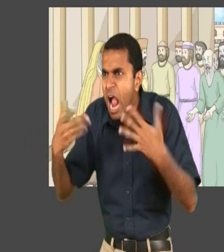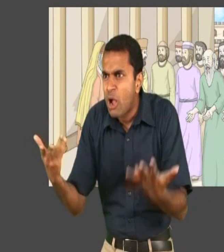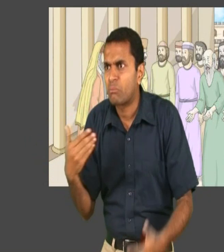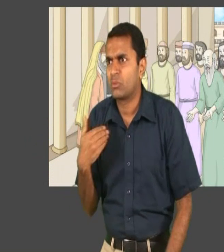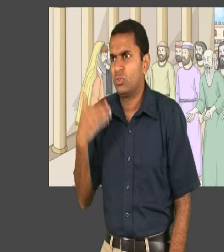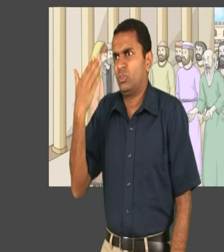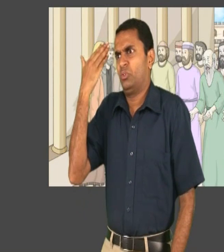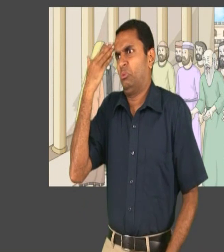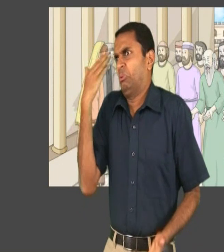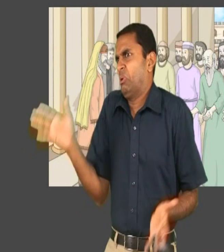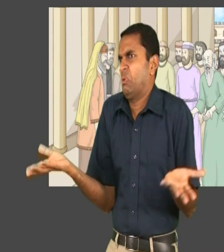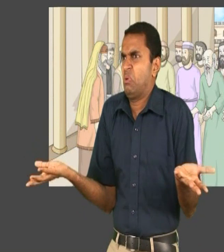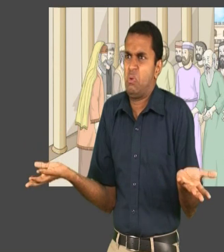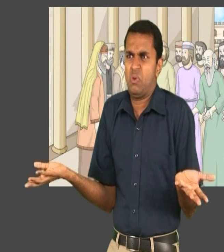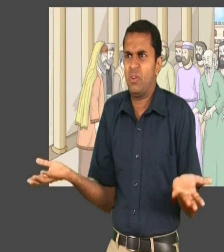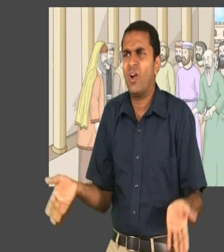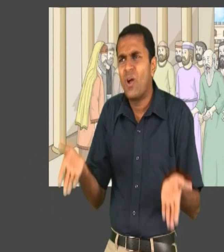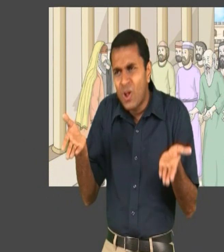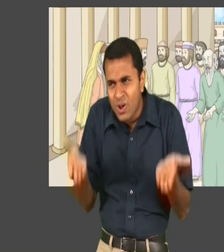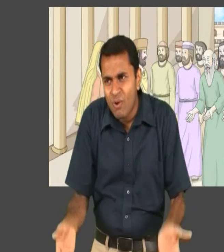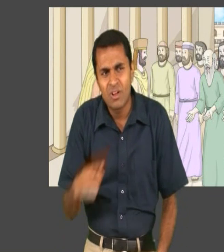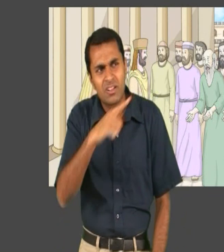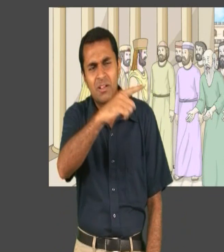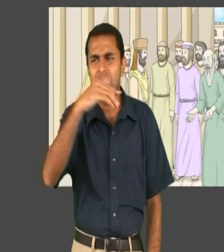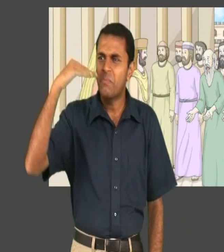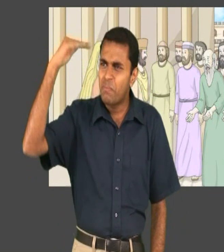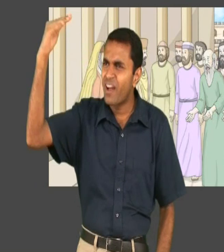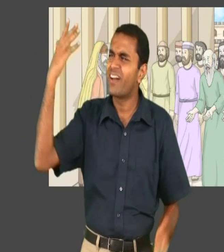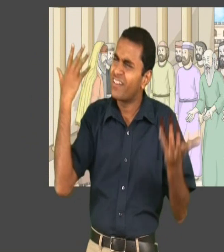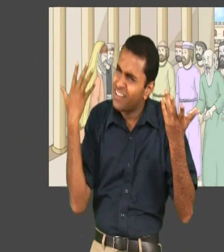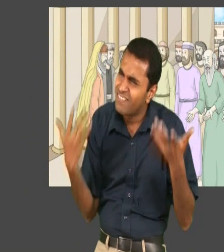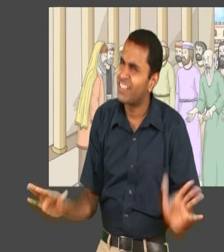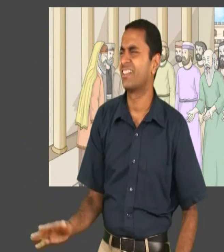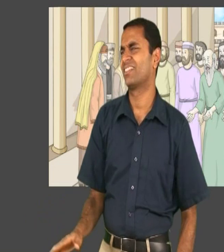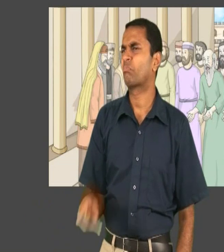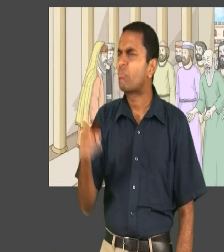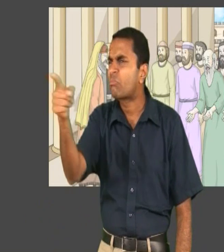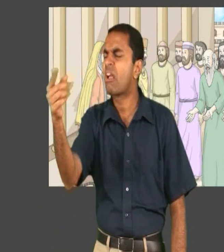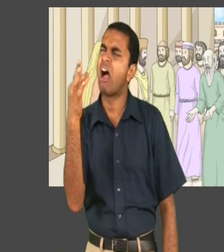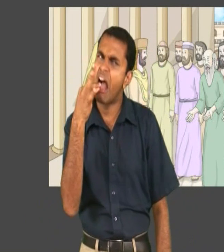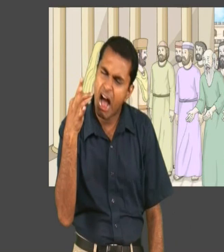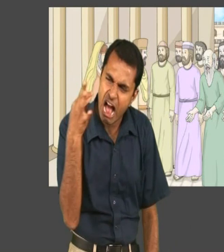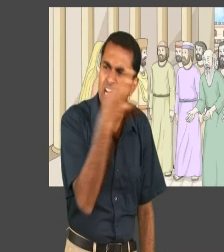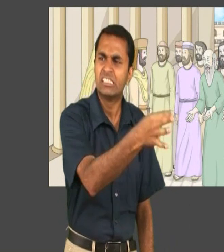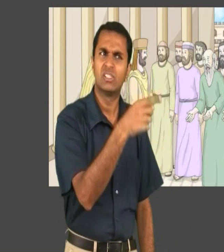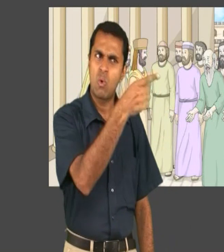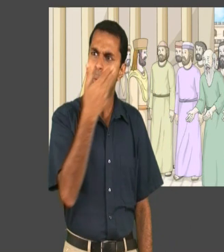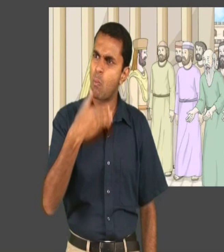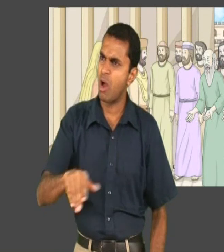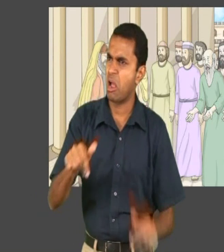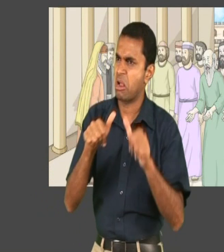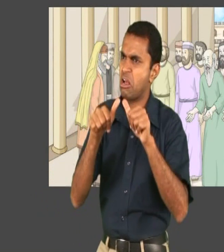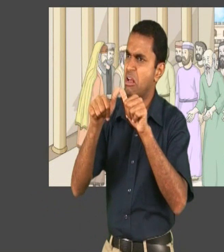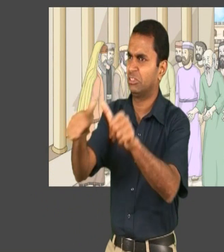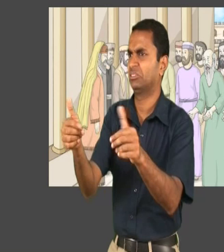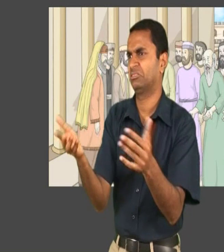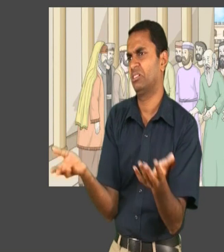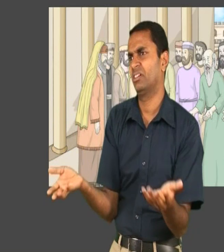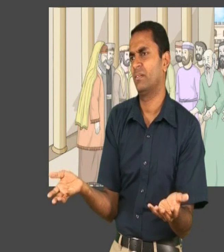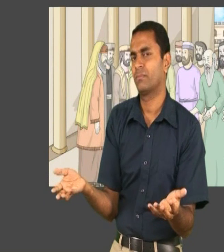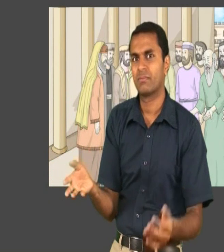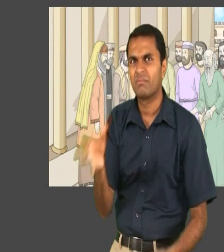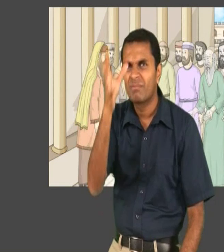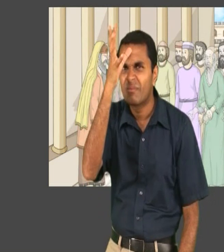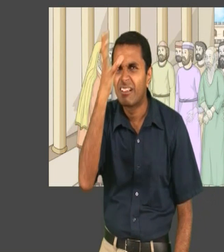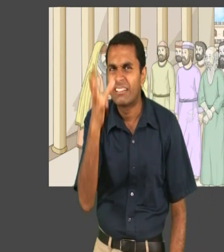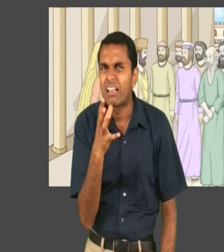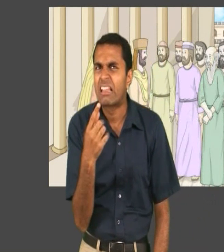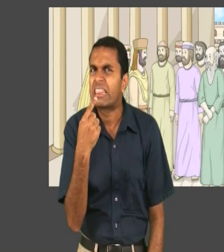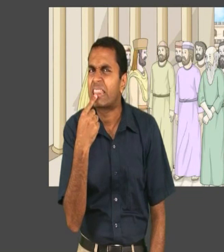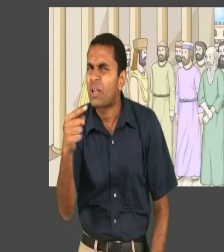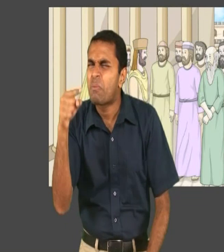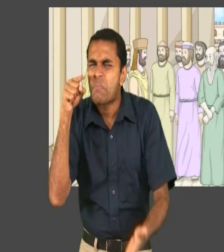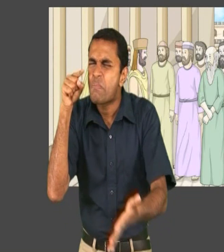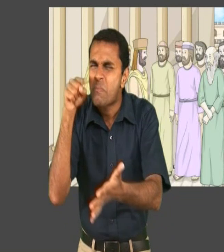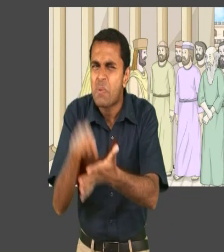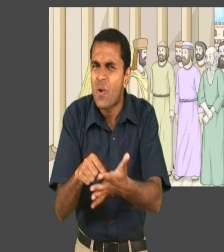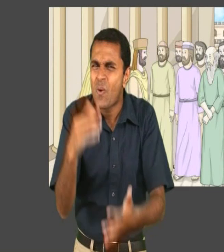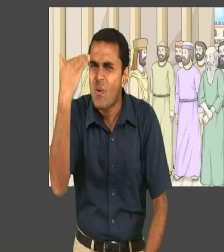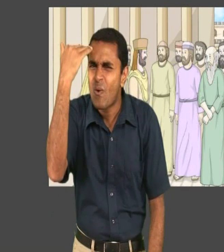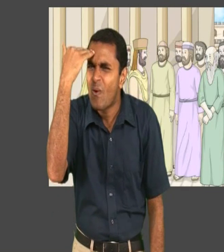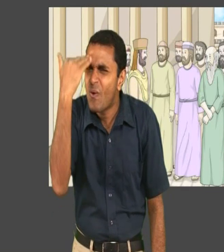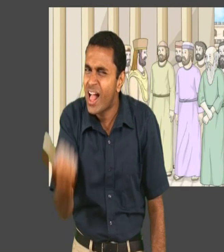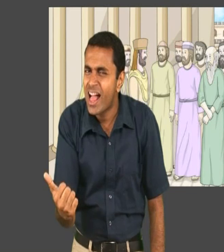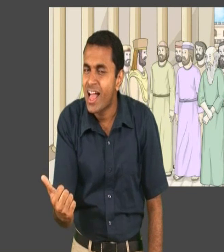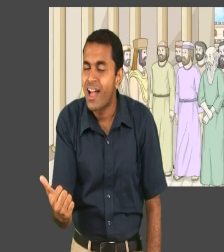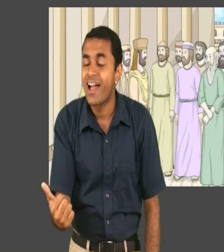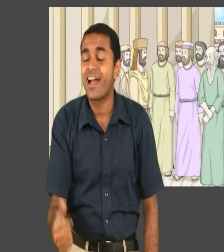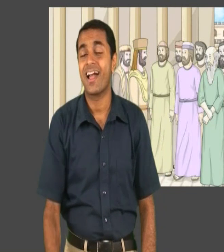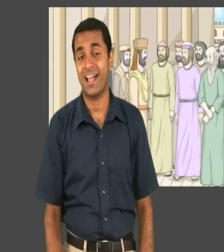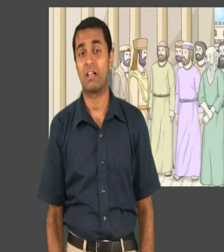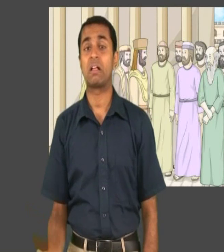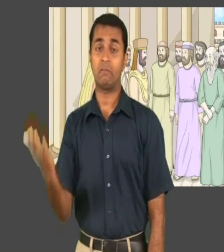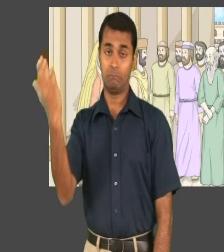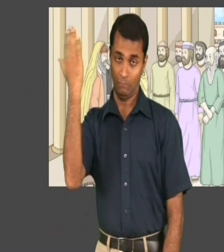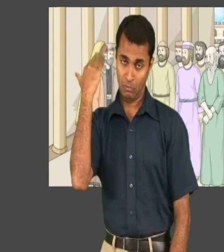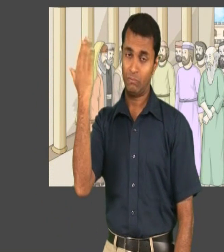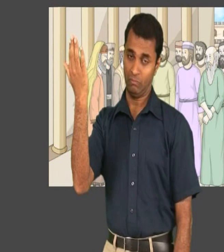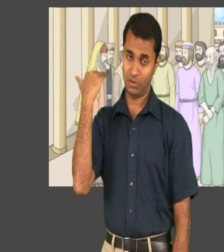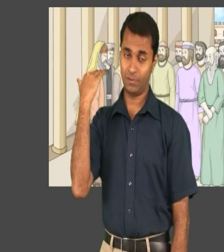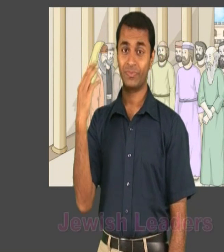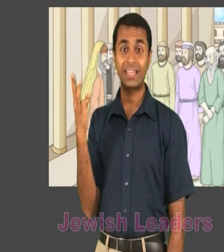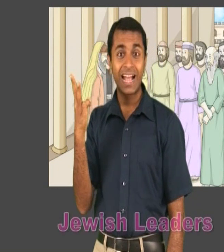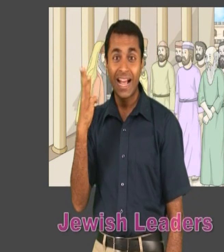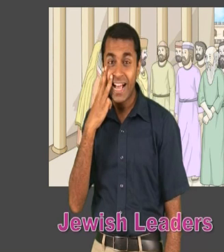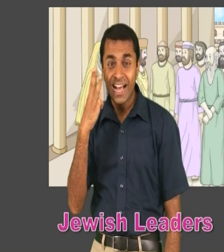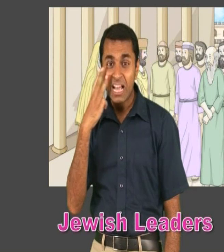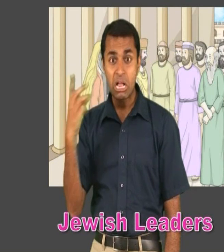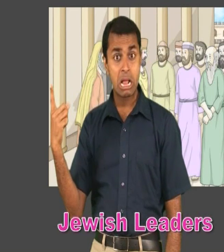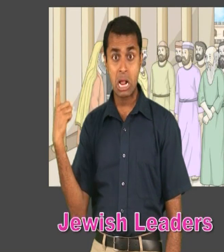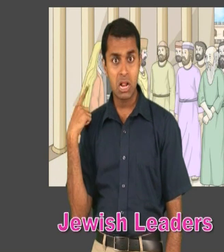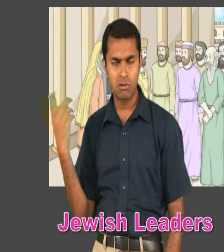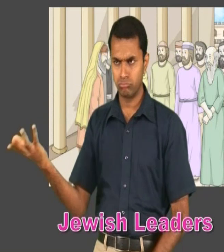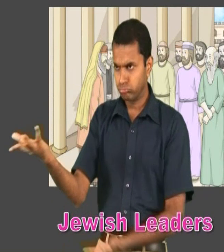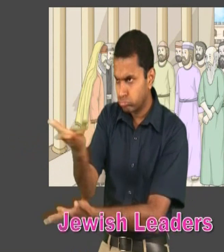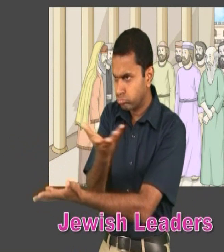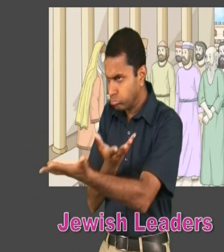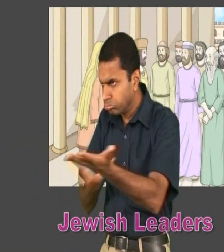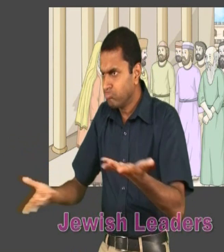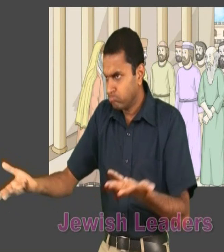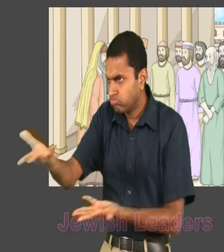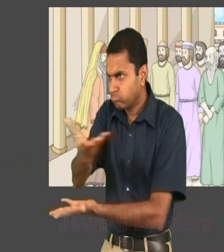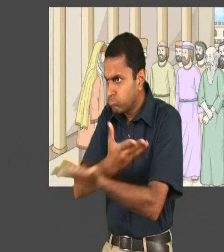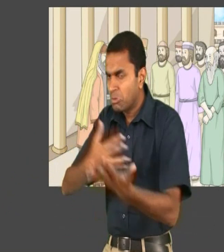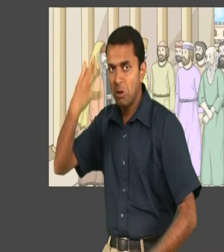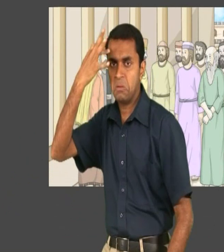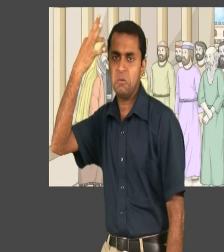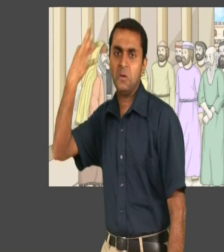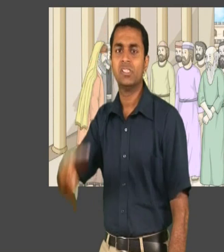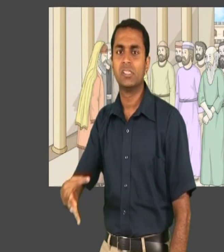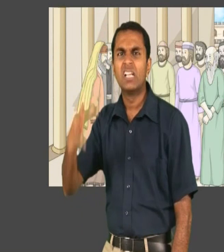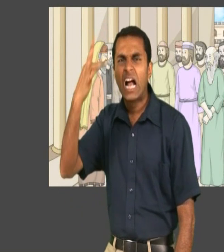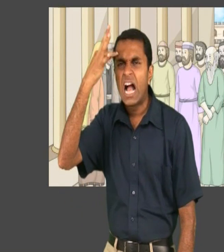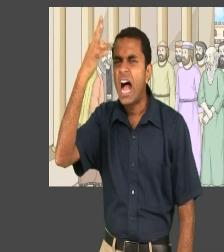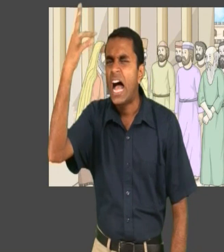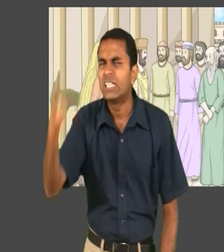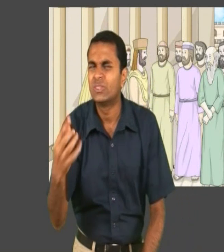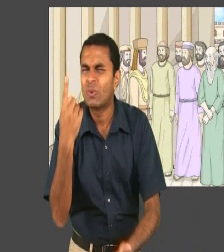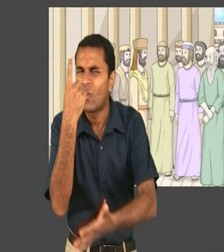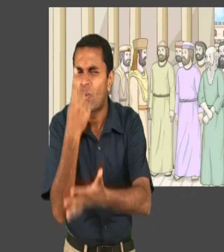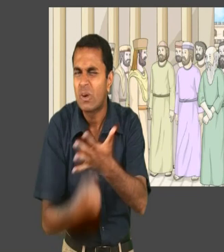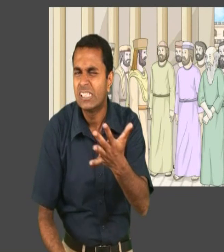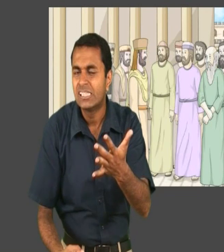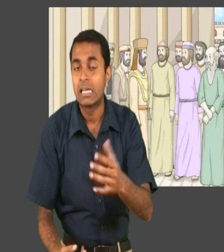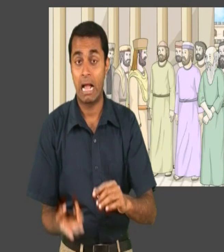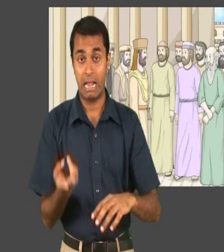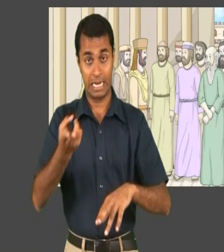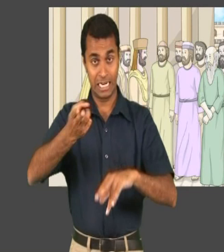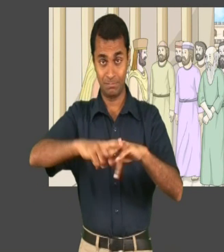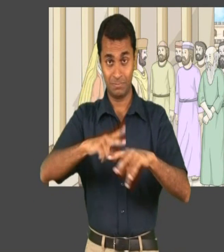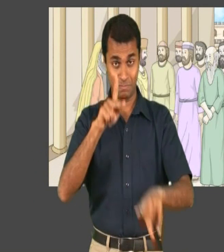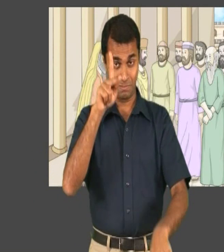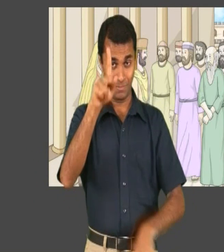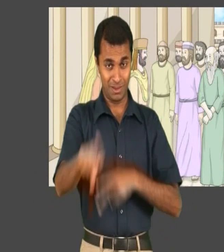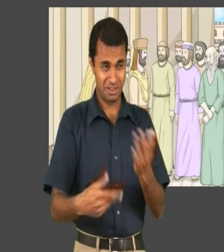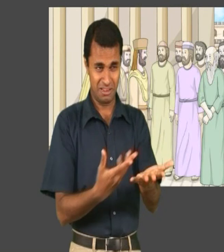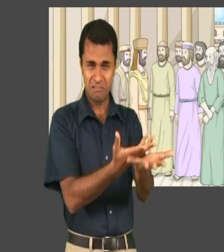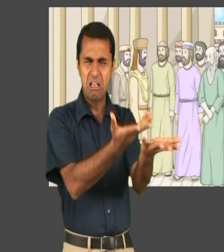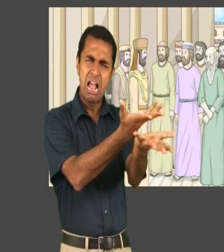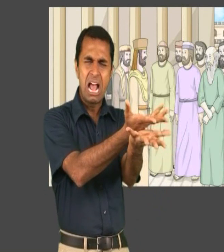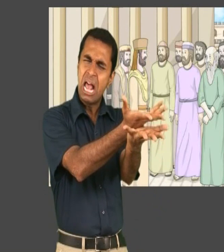But how he can now see or who opened his eyes, we do not know. Ask him. He is old enough to speak for himself.”